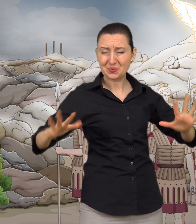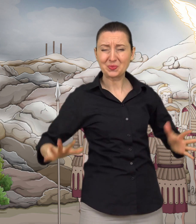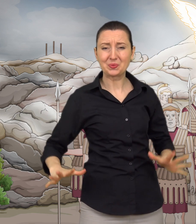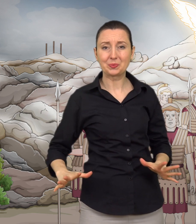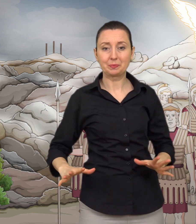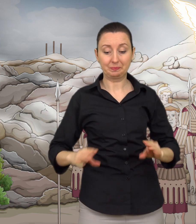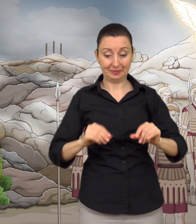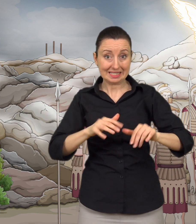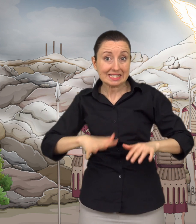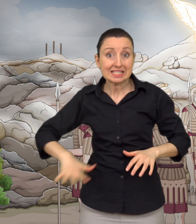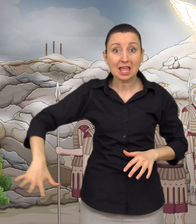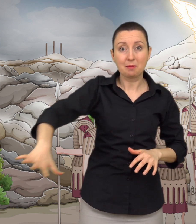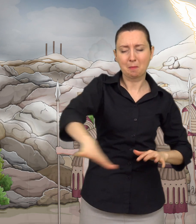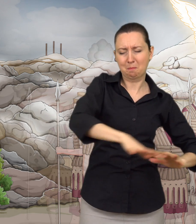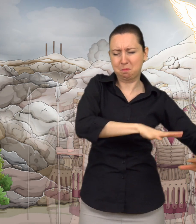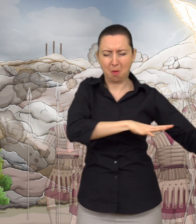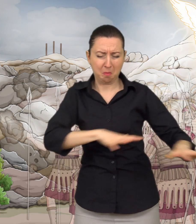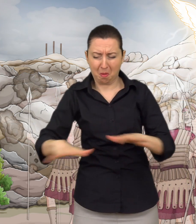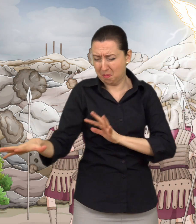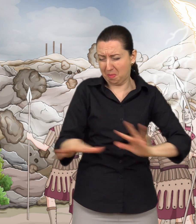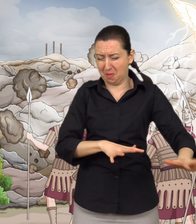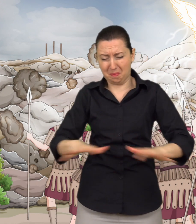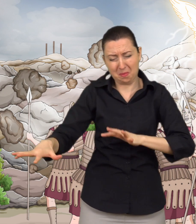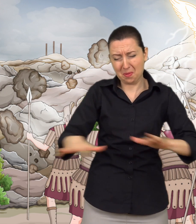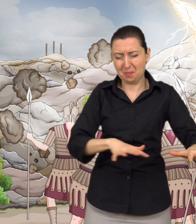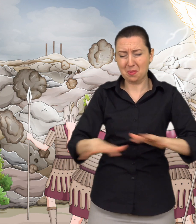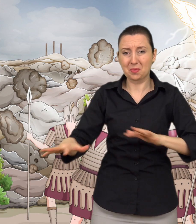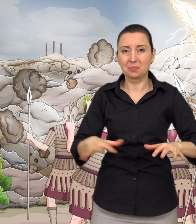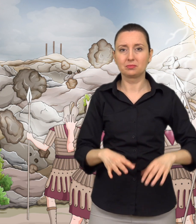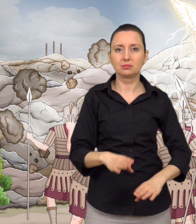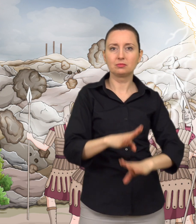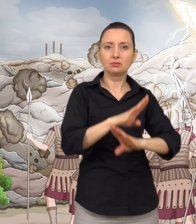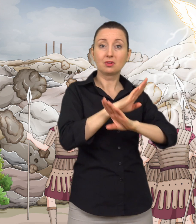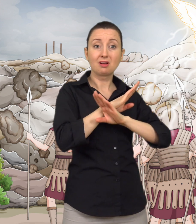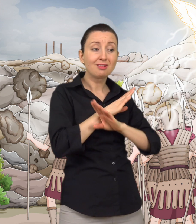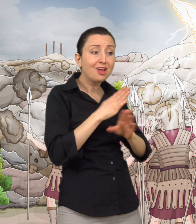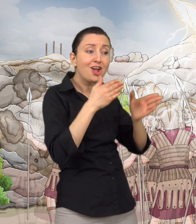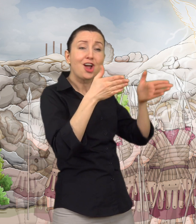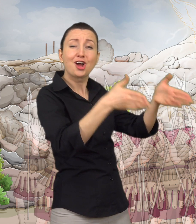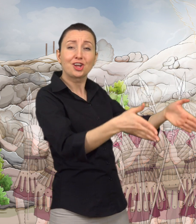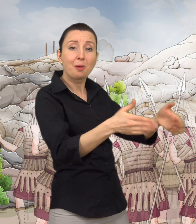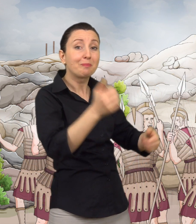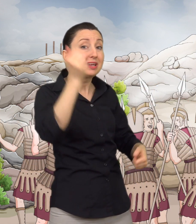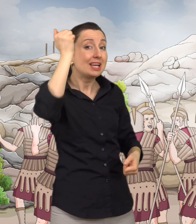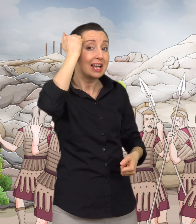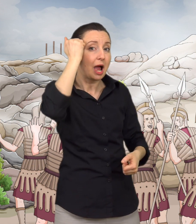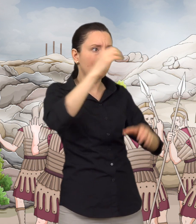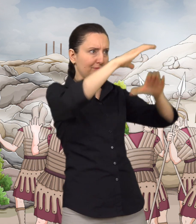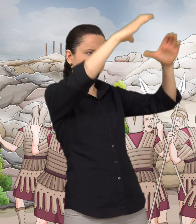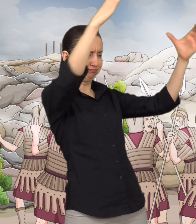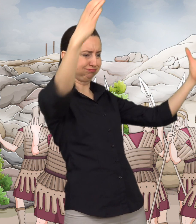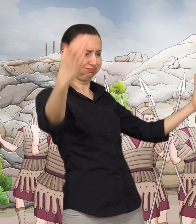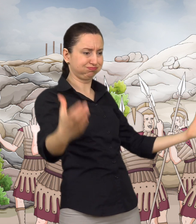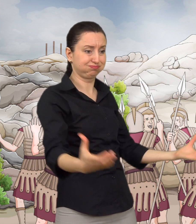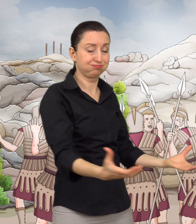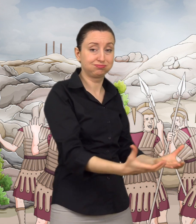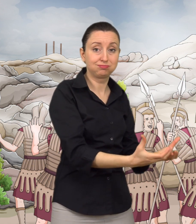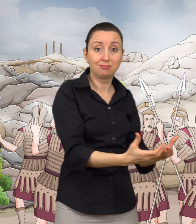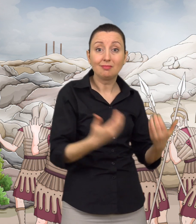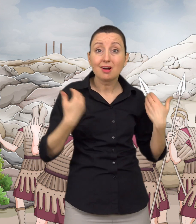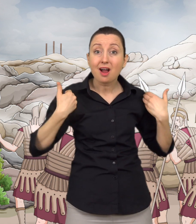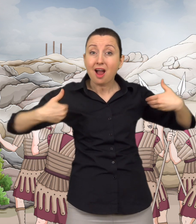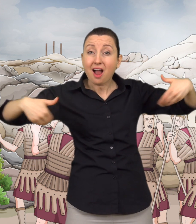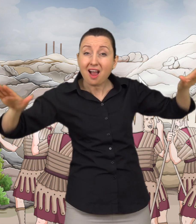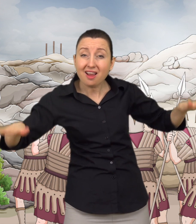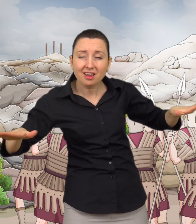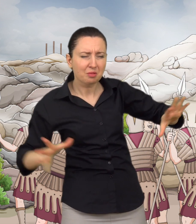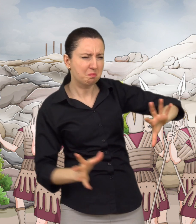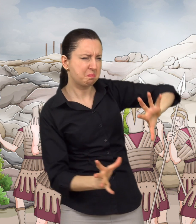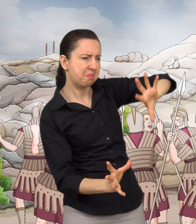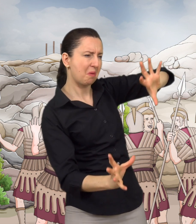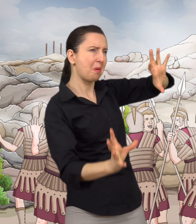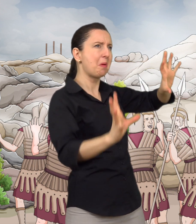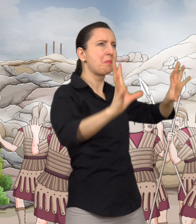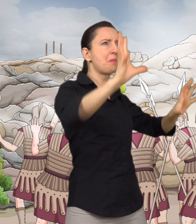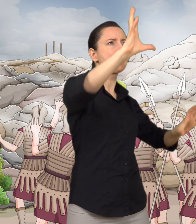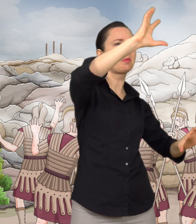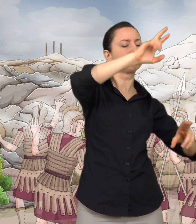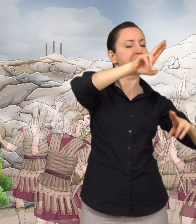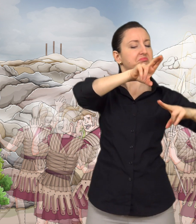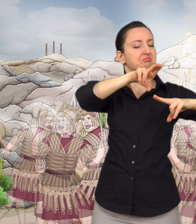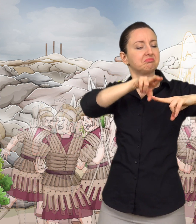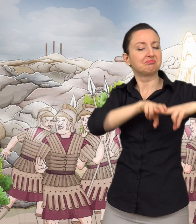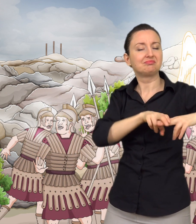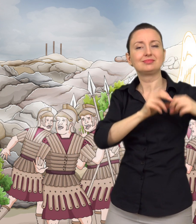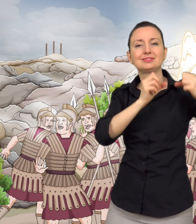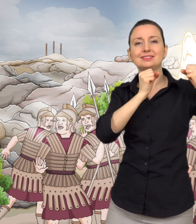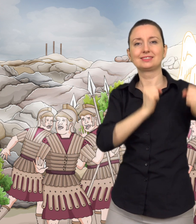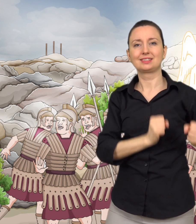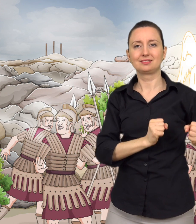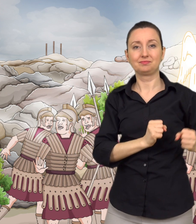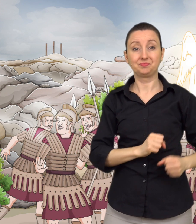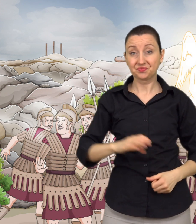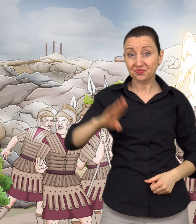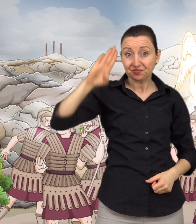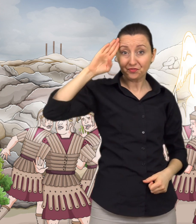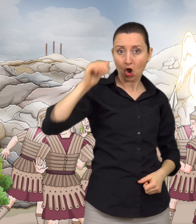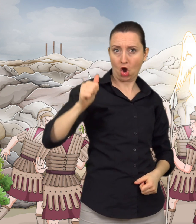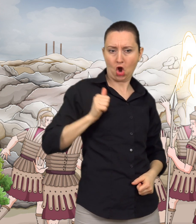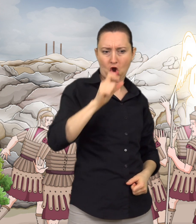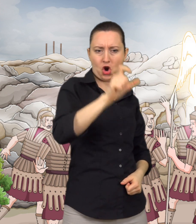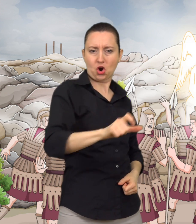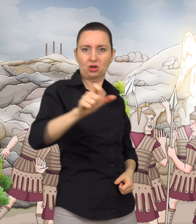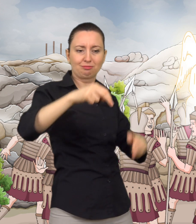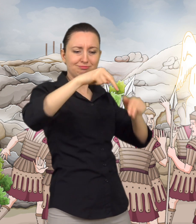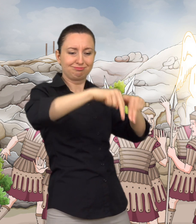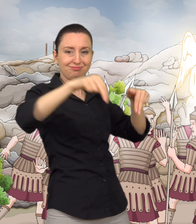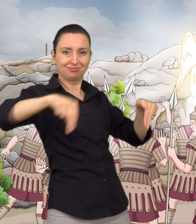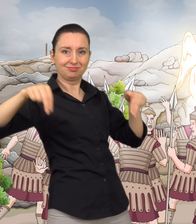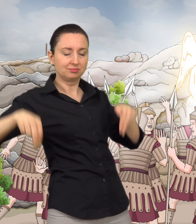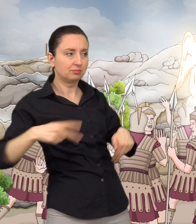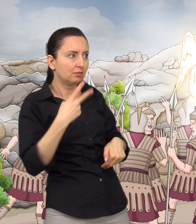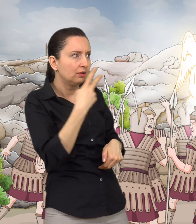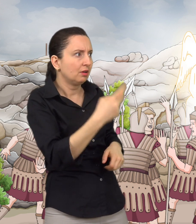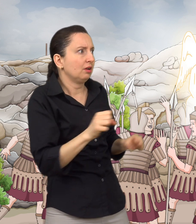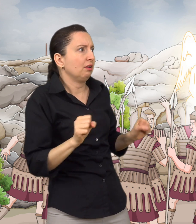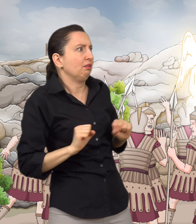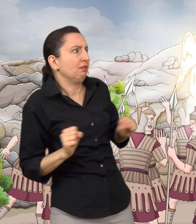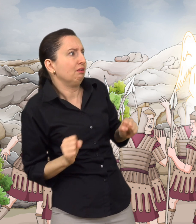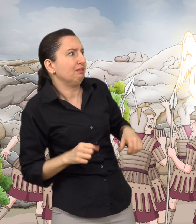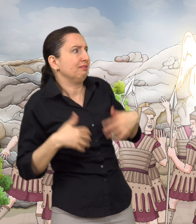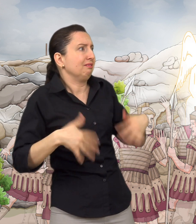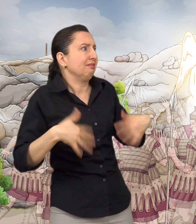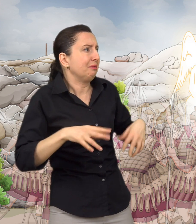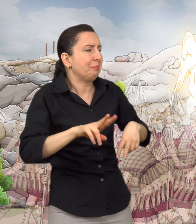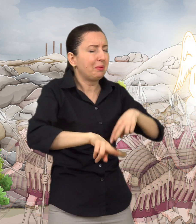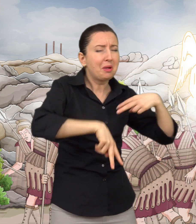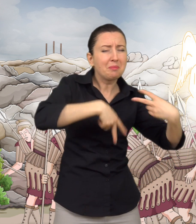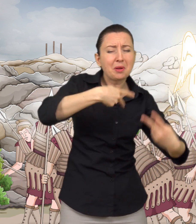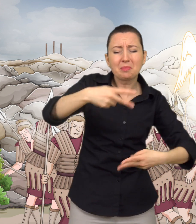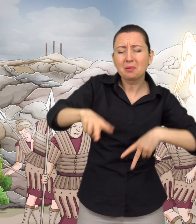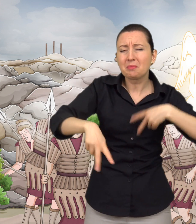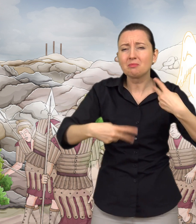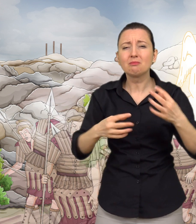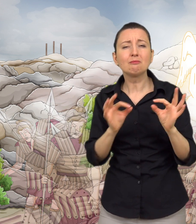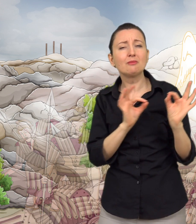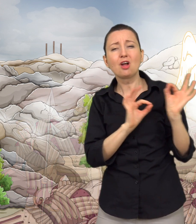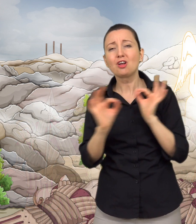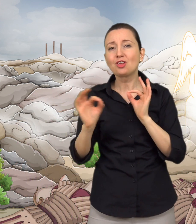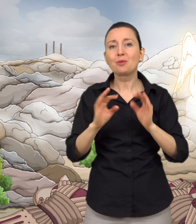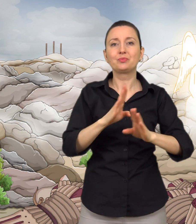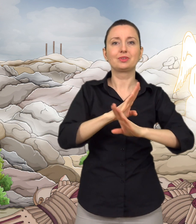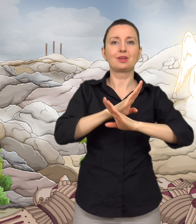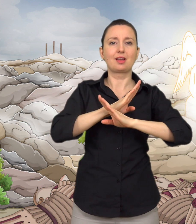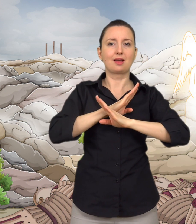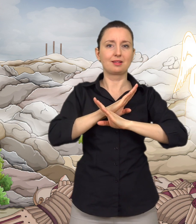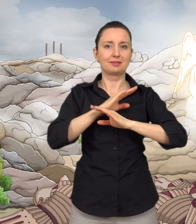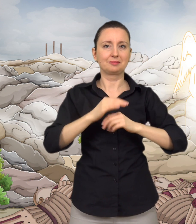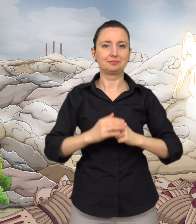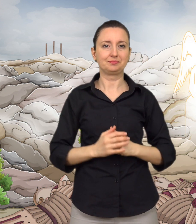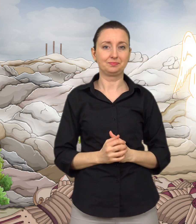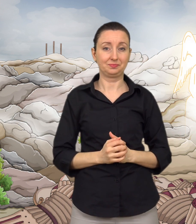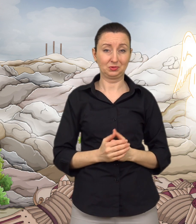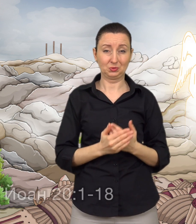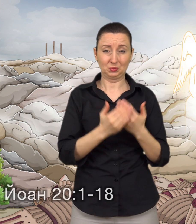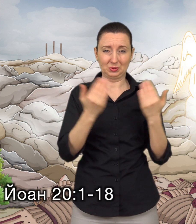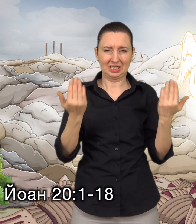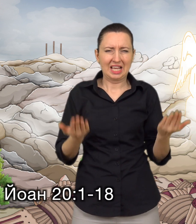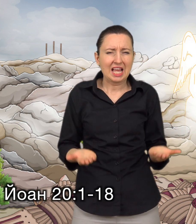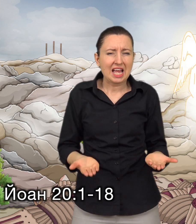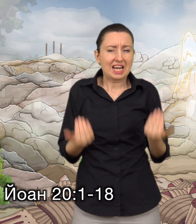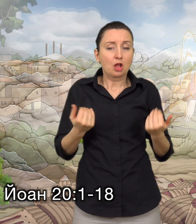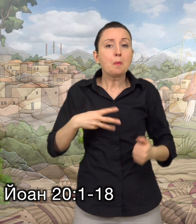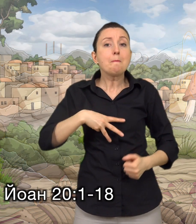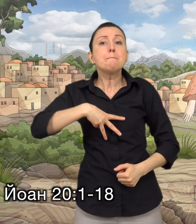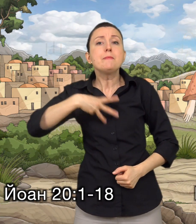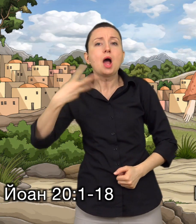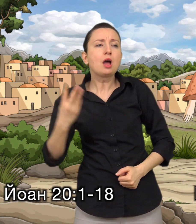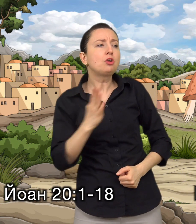His appearance was like lightning, and his clothes were white as snow. The guards trembled in fear of him and became like dead men.